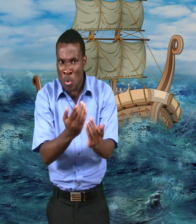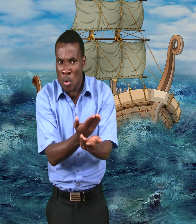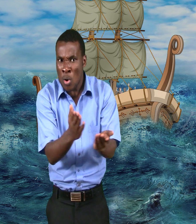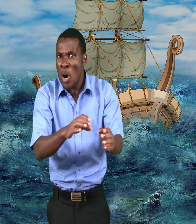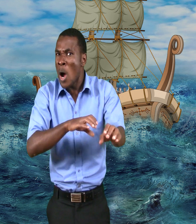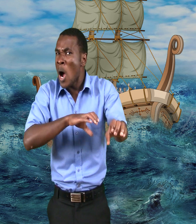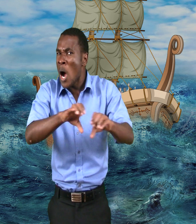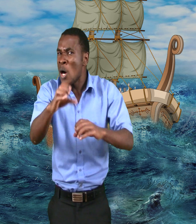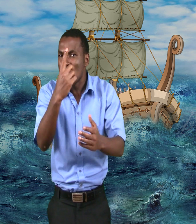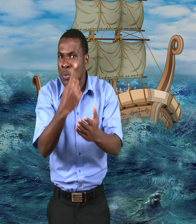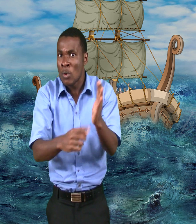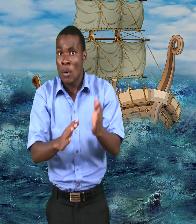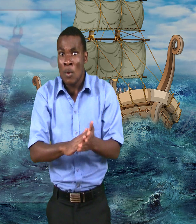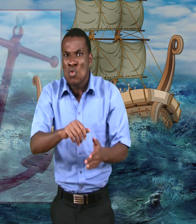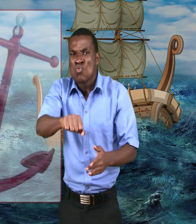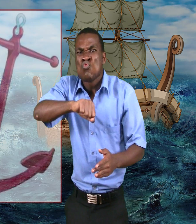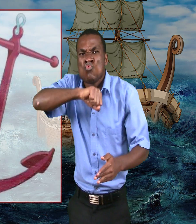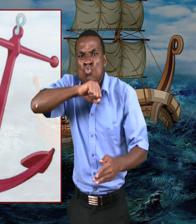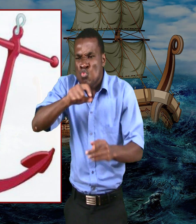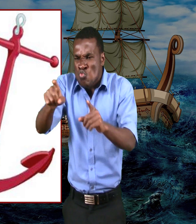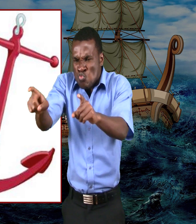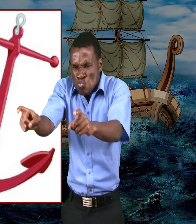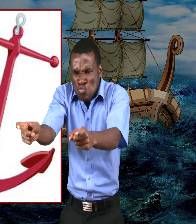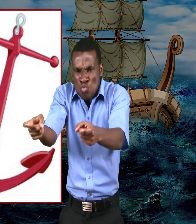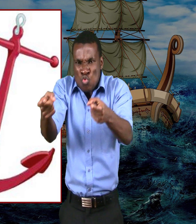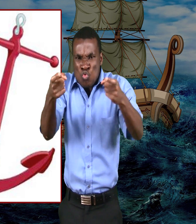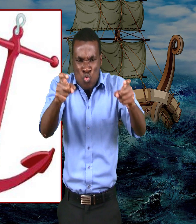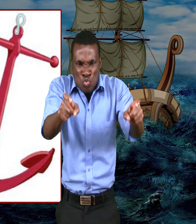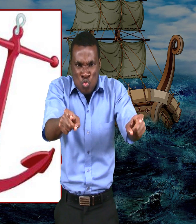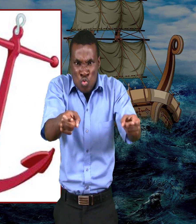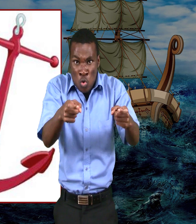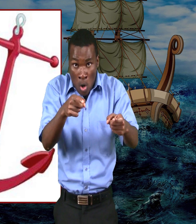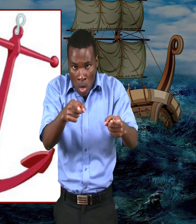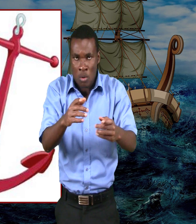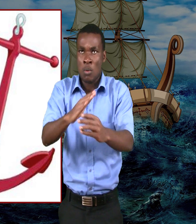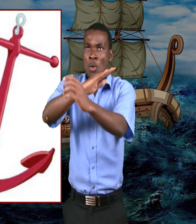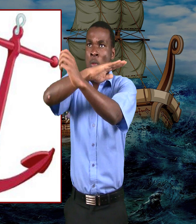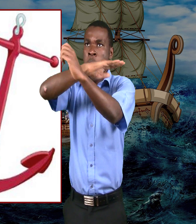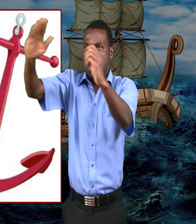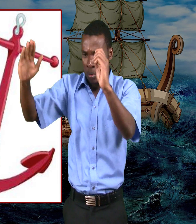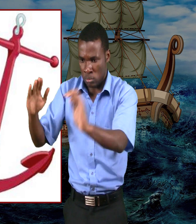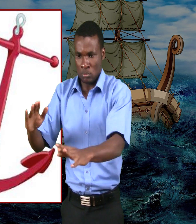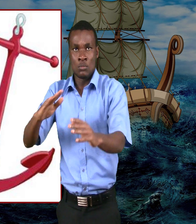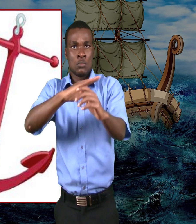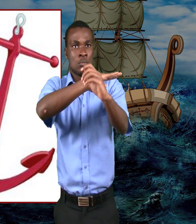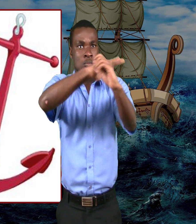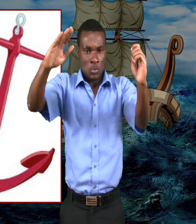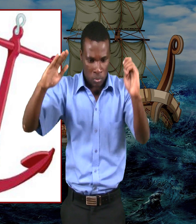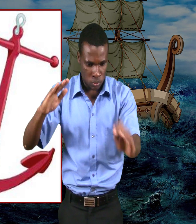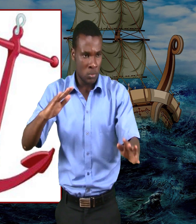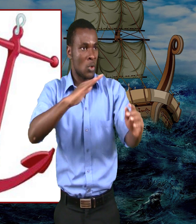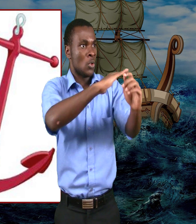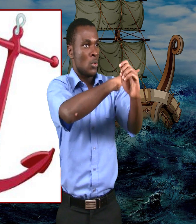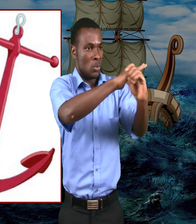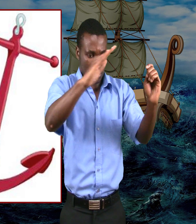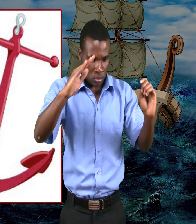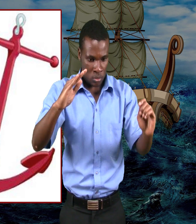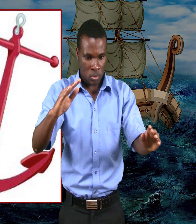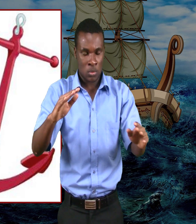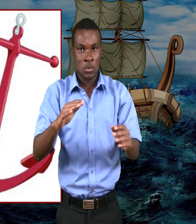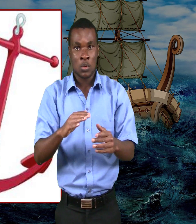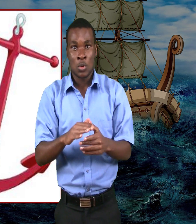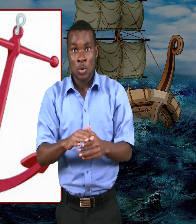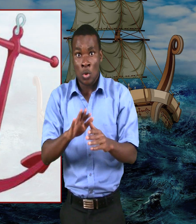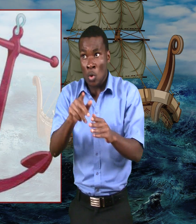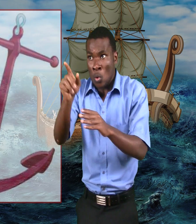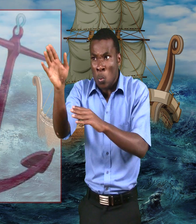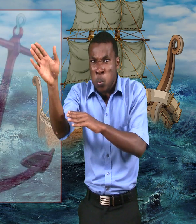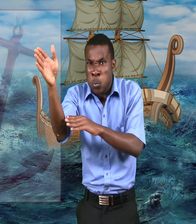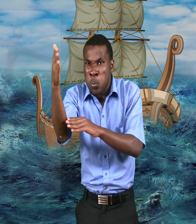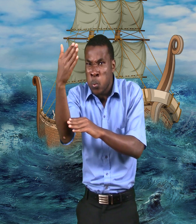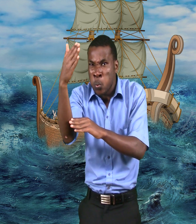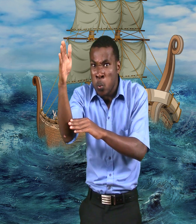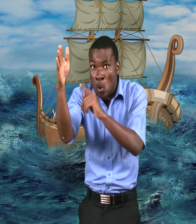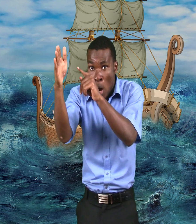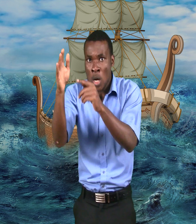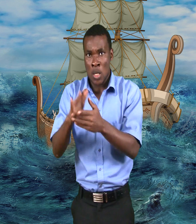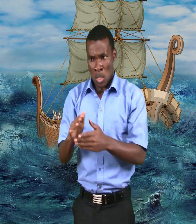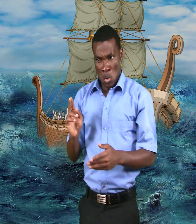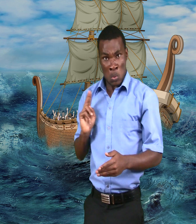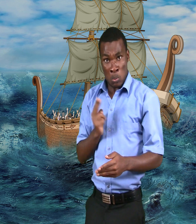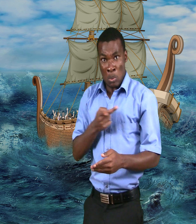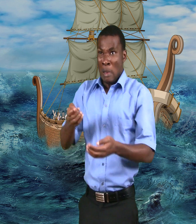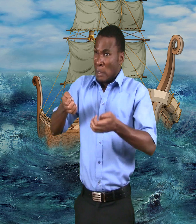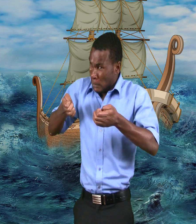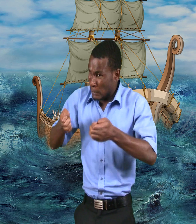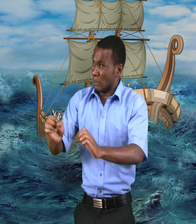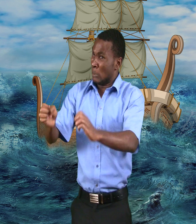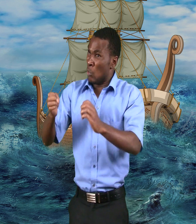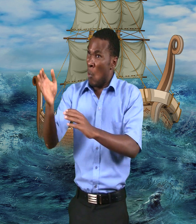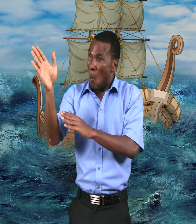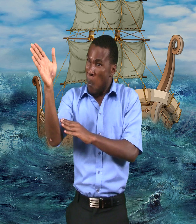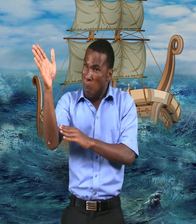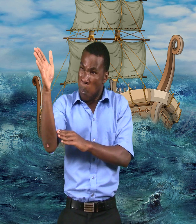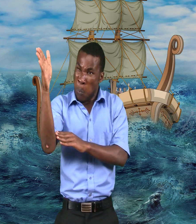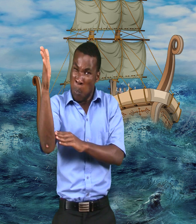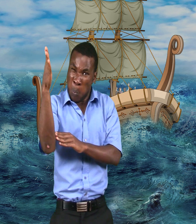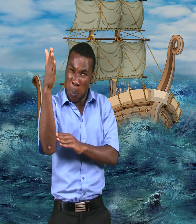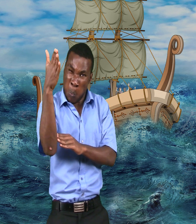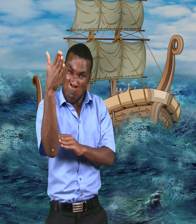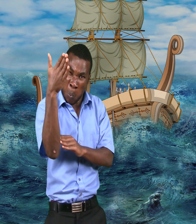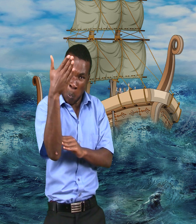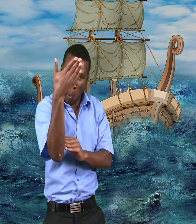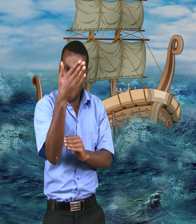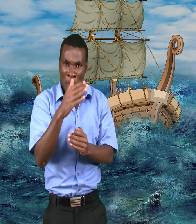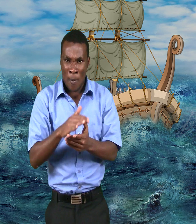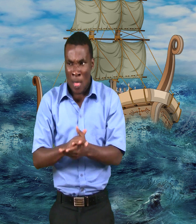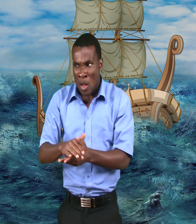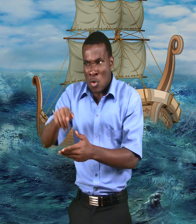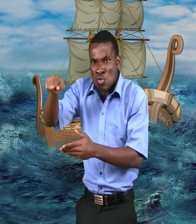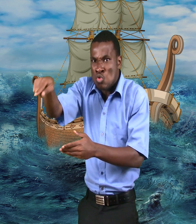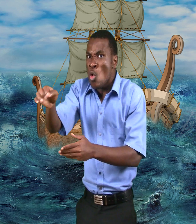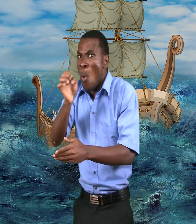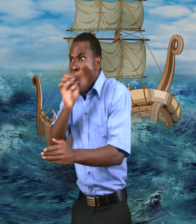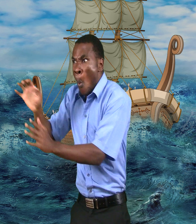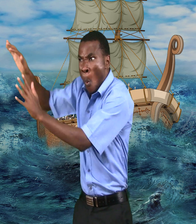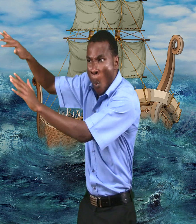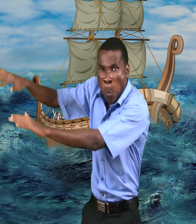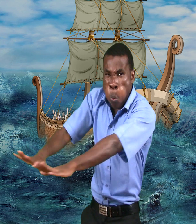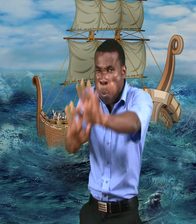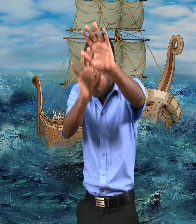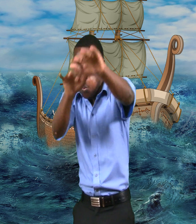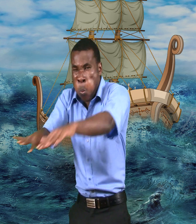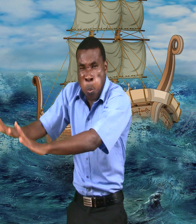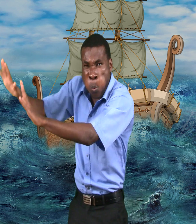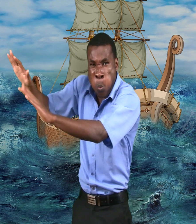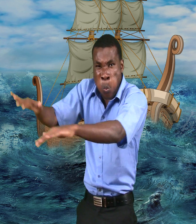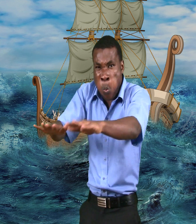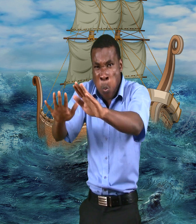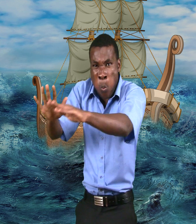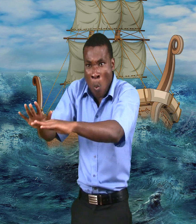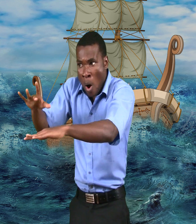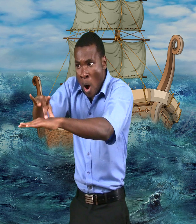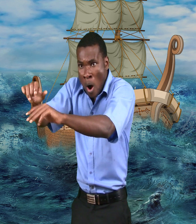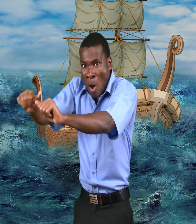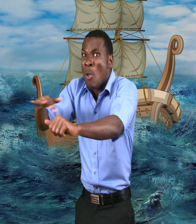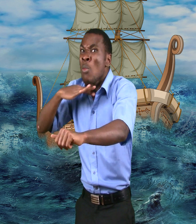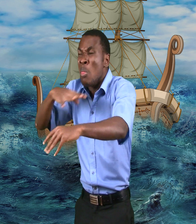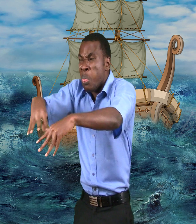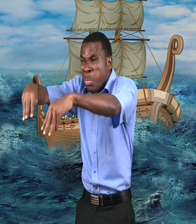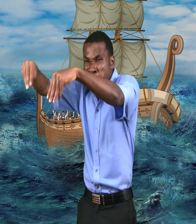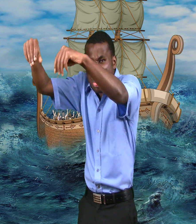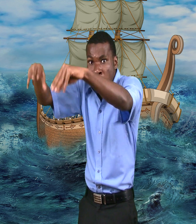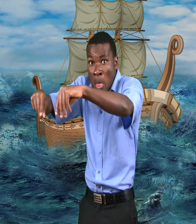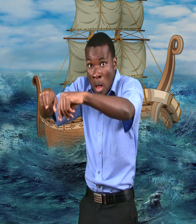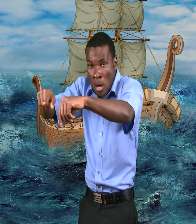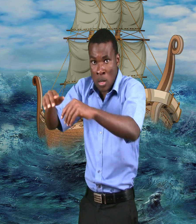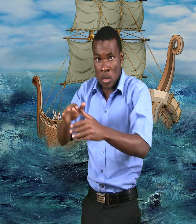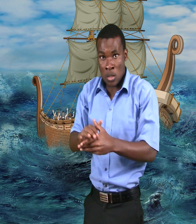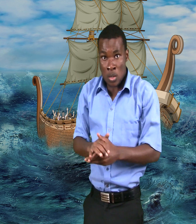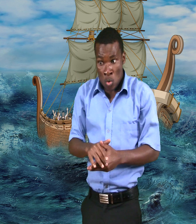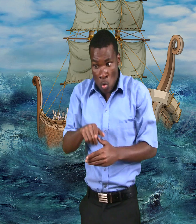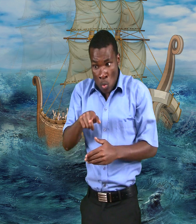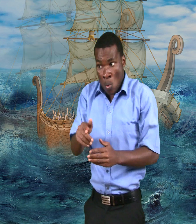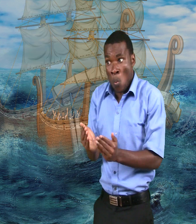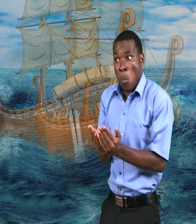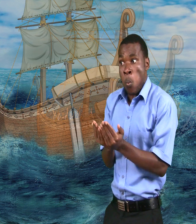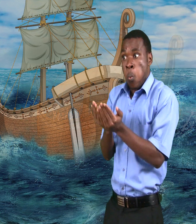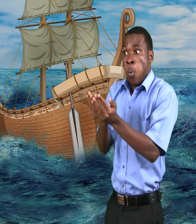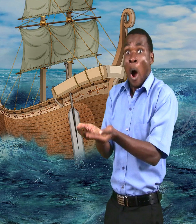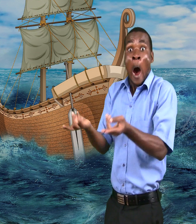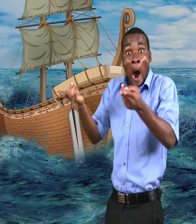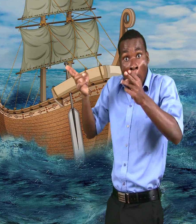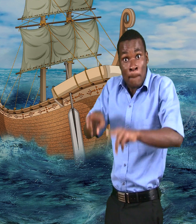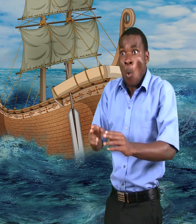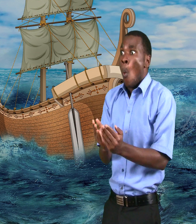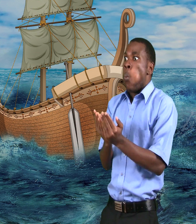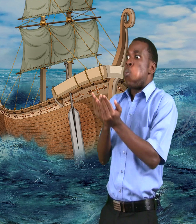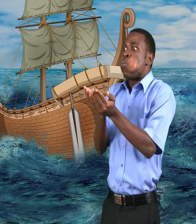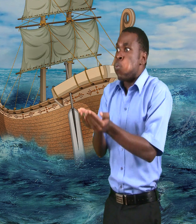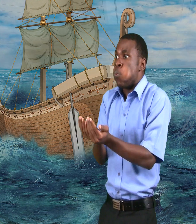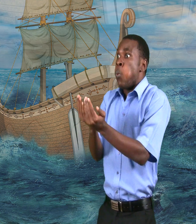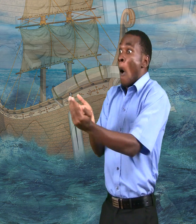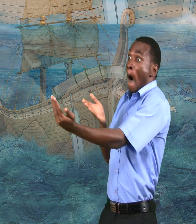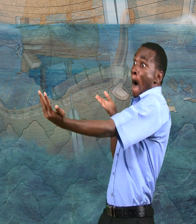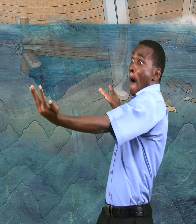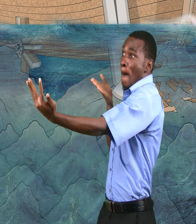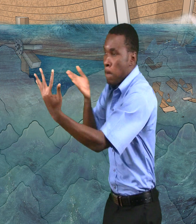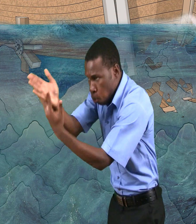Cutting away the anchors, they left them in the sea as they loosened the ropes that held the rudders. Then they hoisted the foresail to the wind and made for the beach.